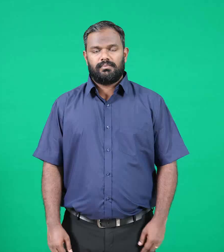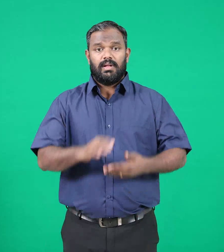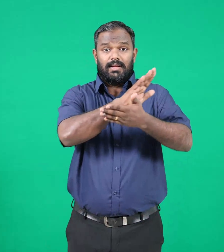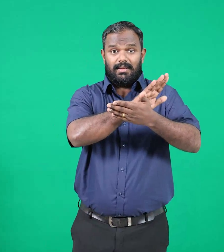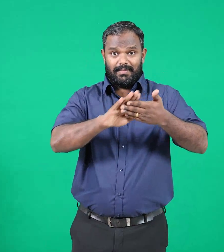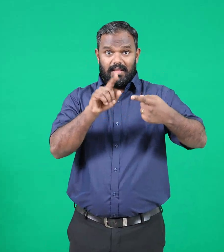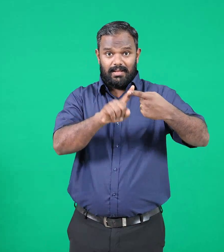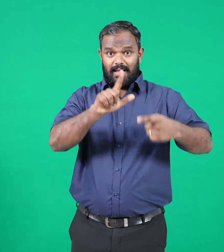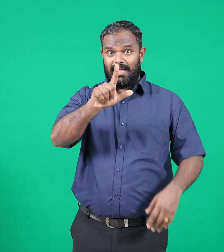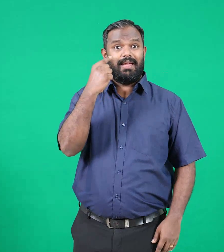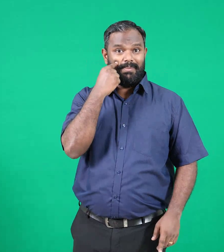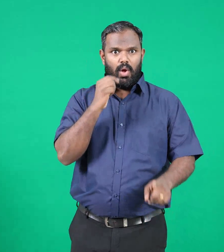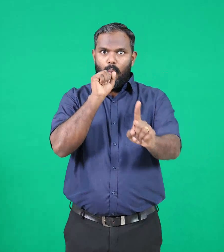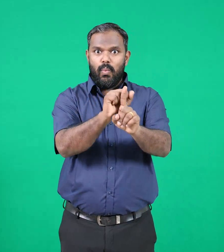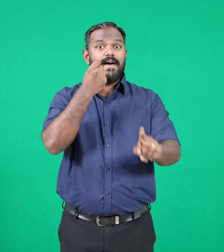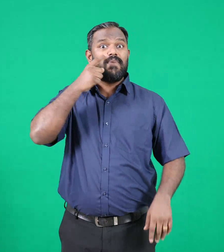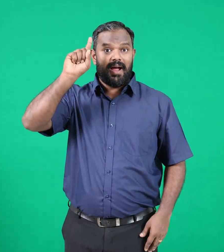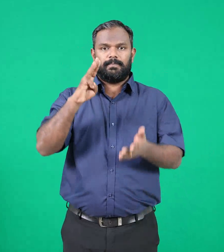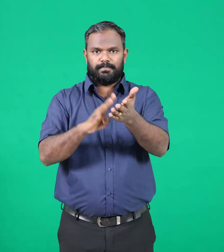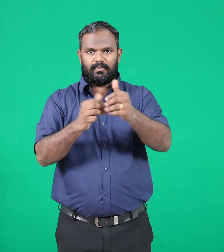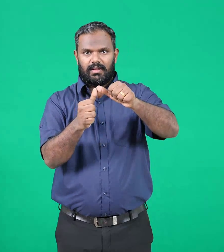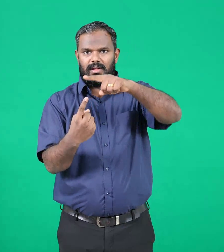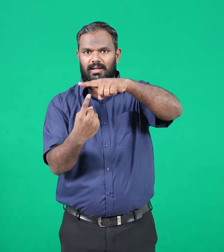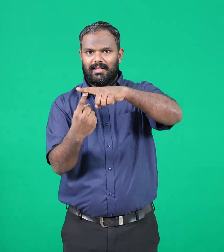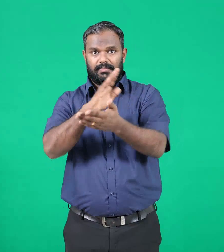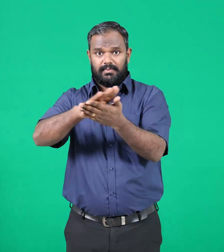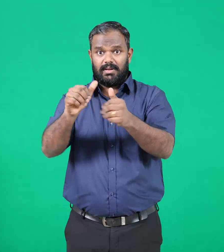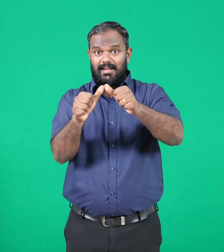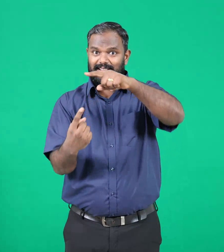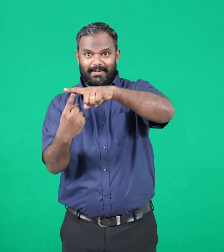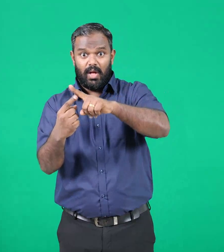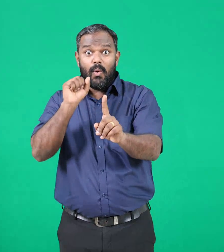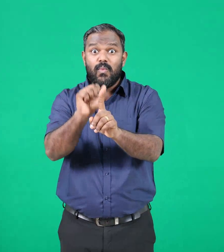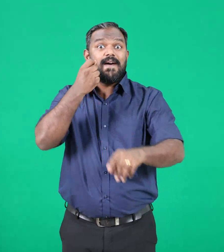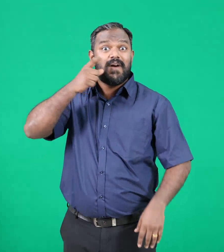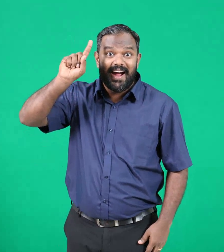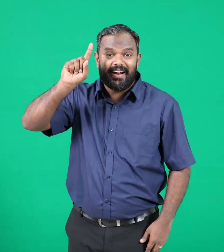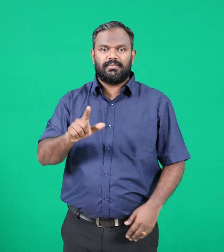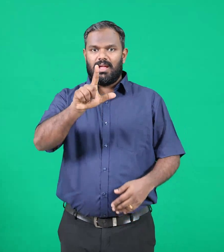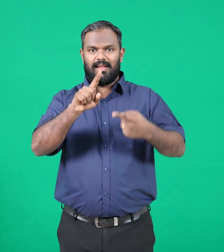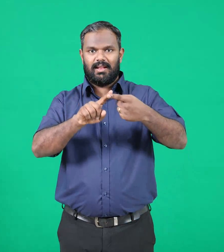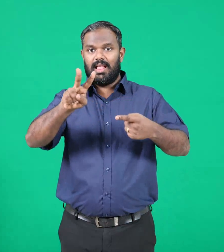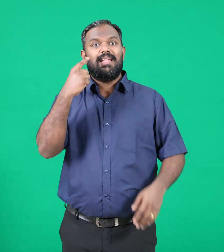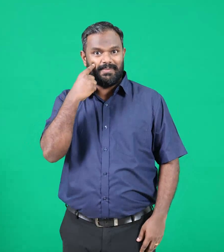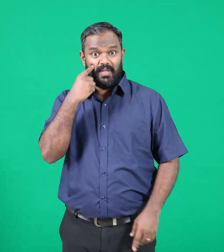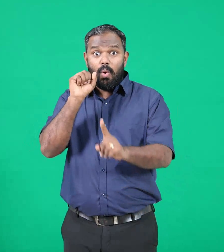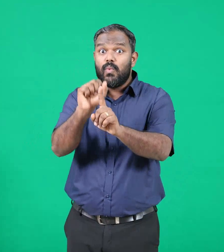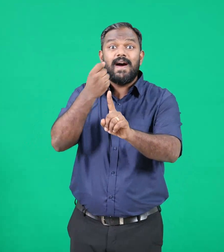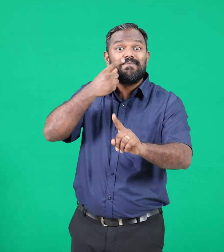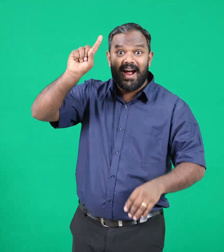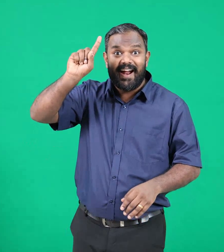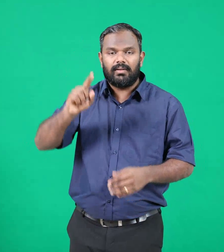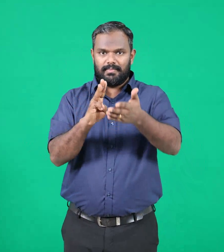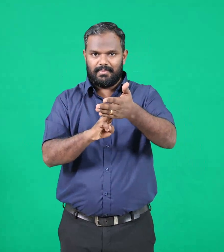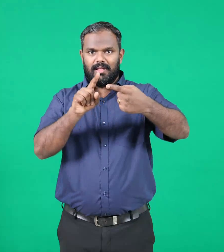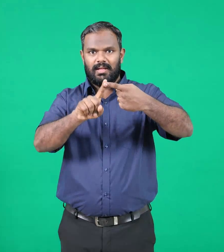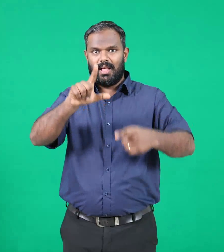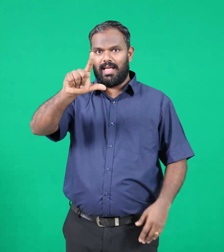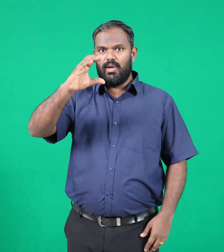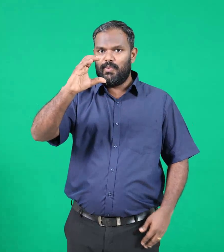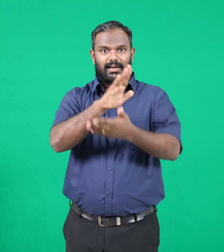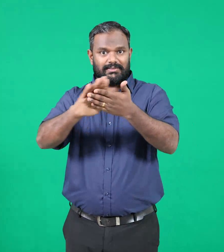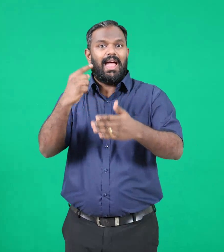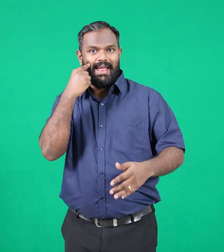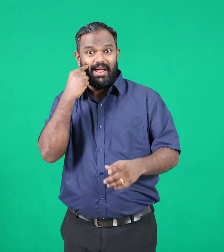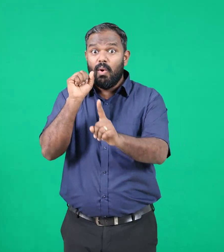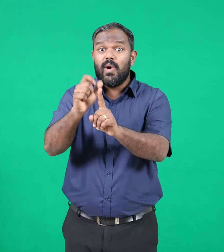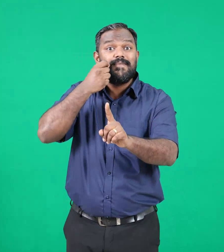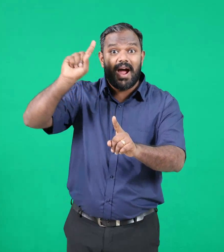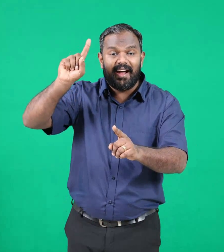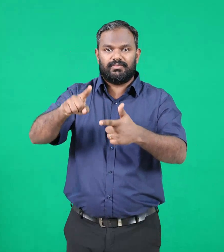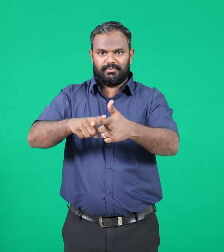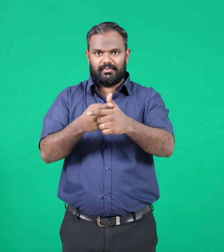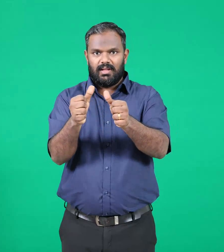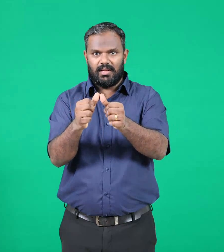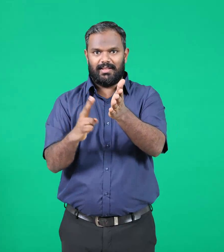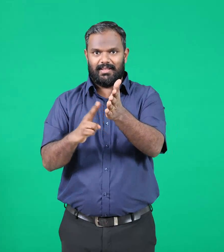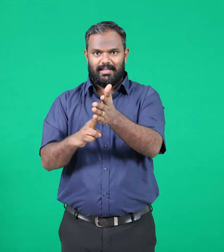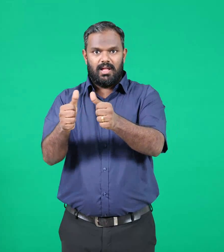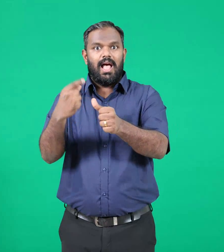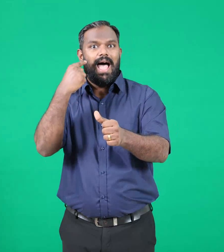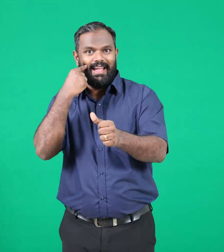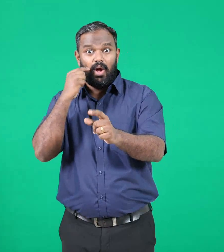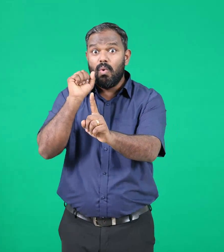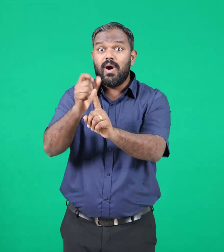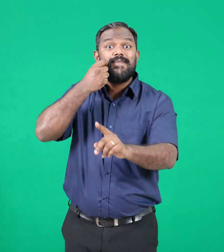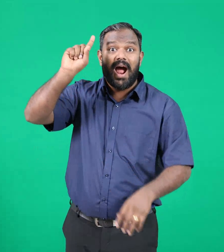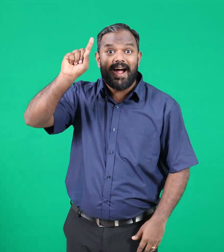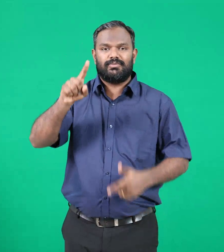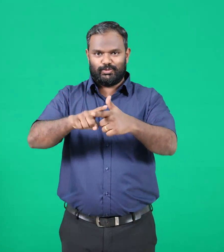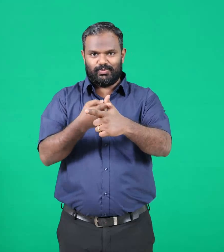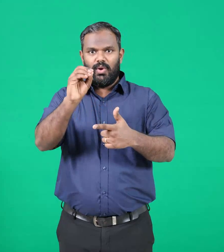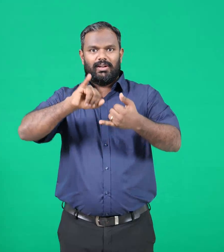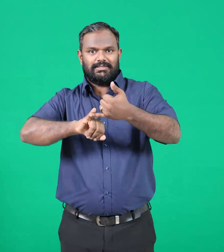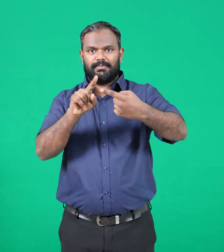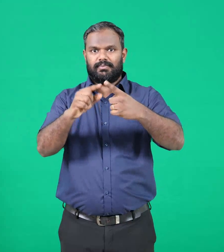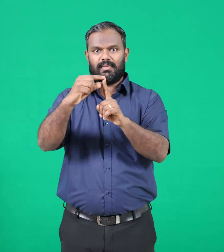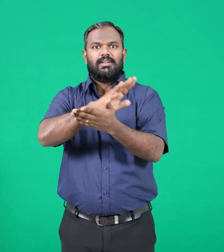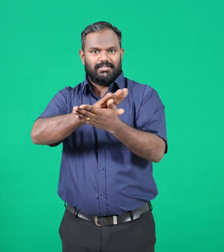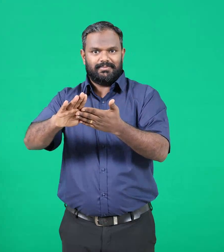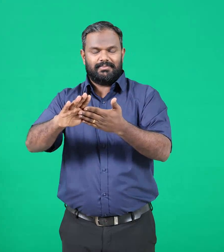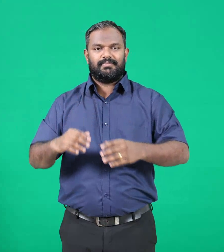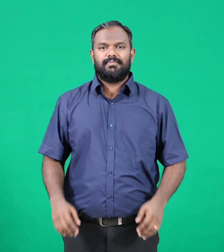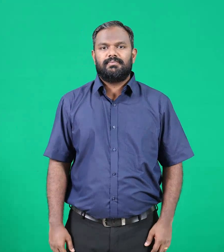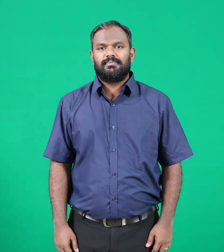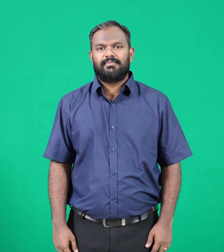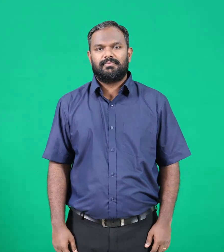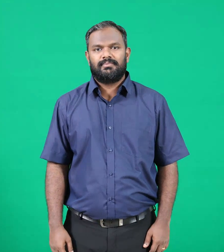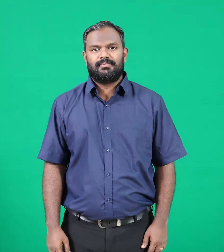the son of Matthat, the son of Levi, the son of Melchi, the son of Jannai, the son of Joseph,